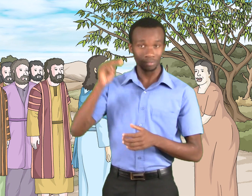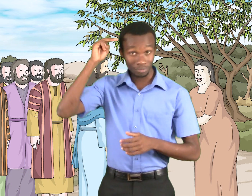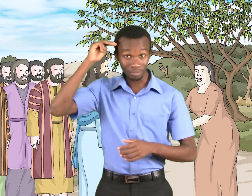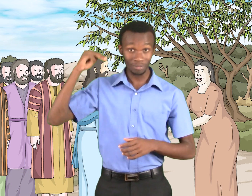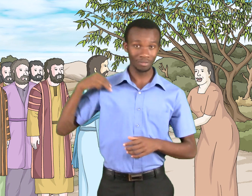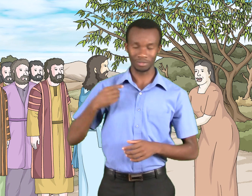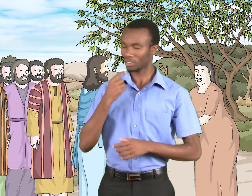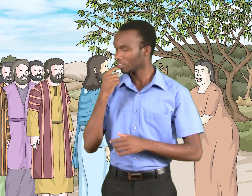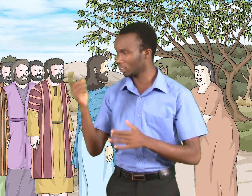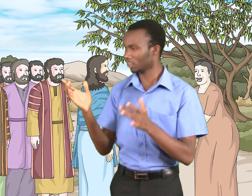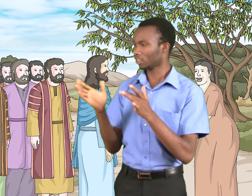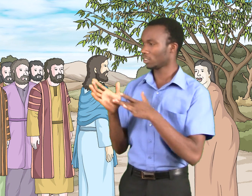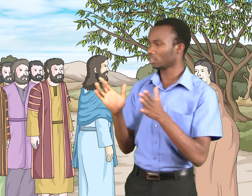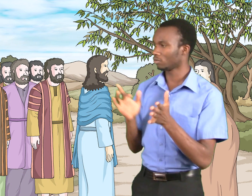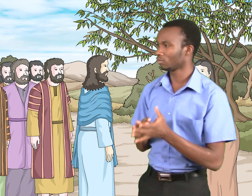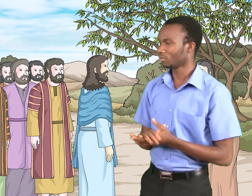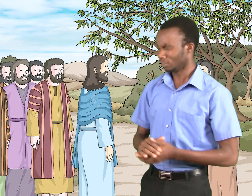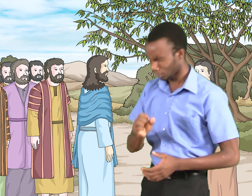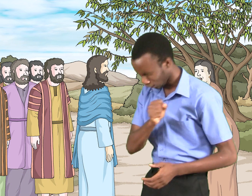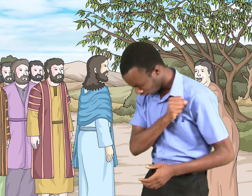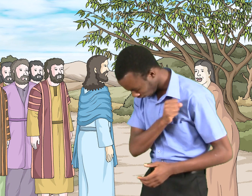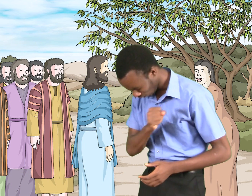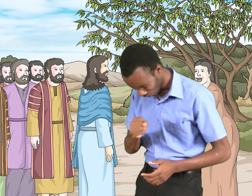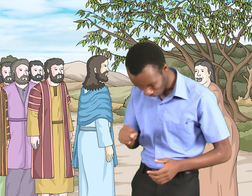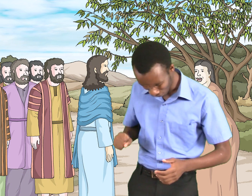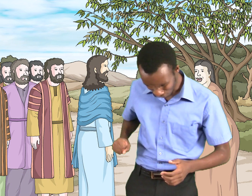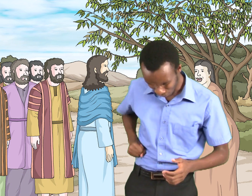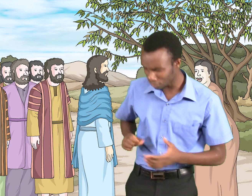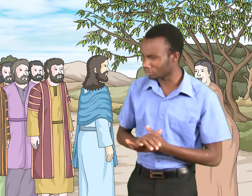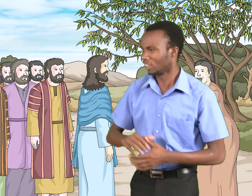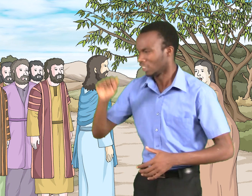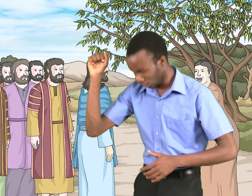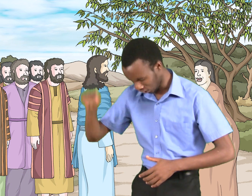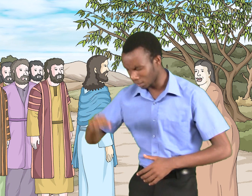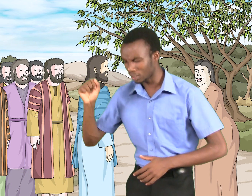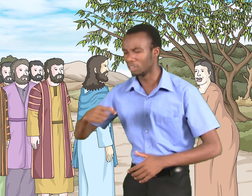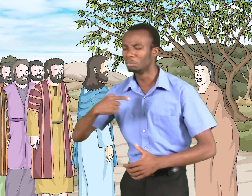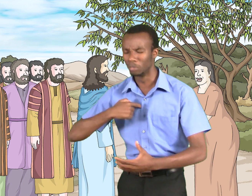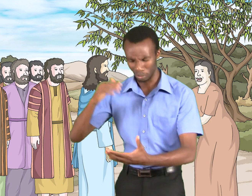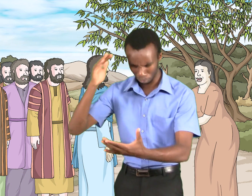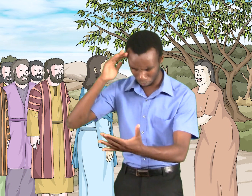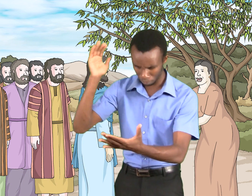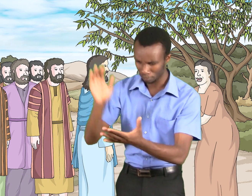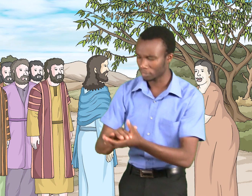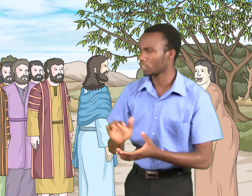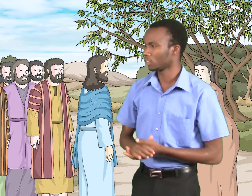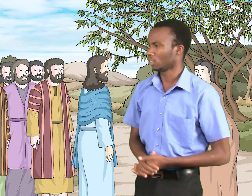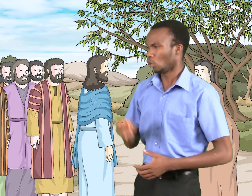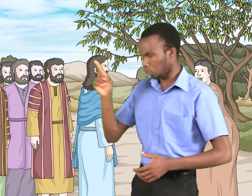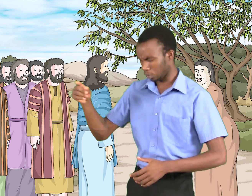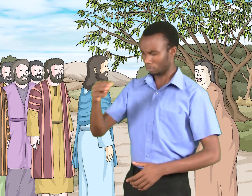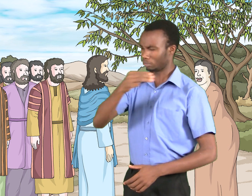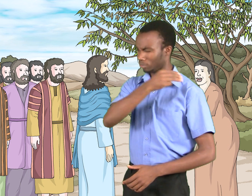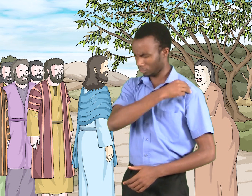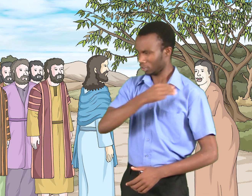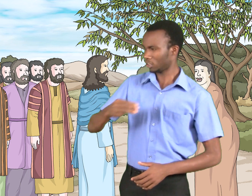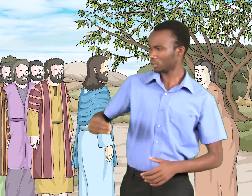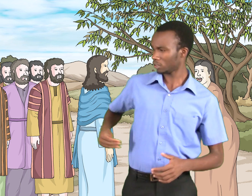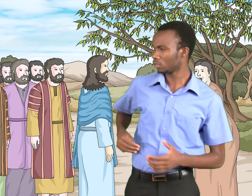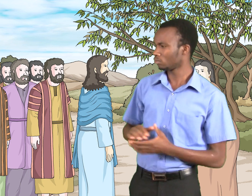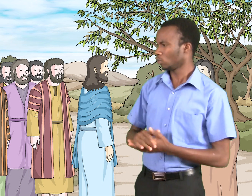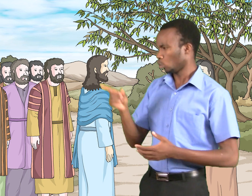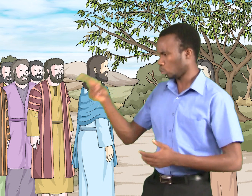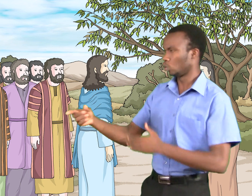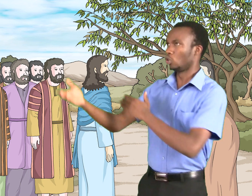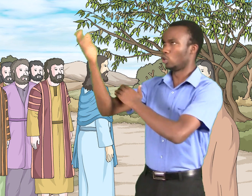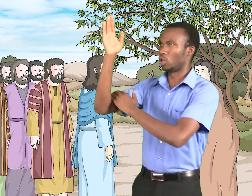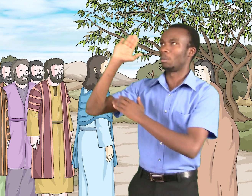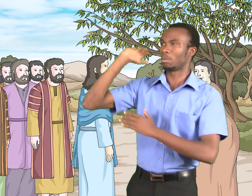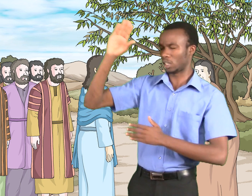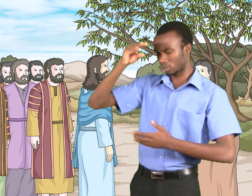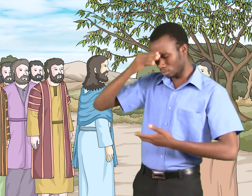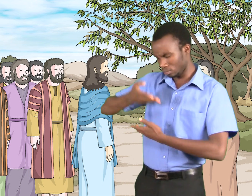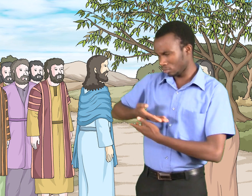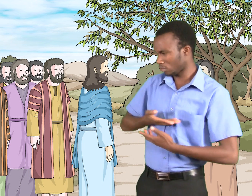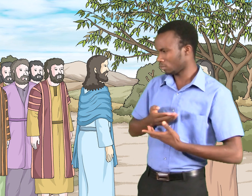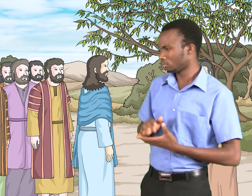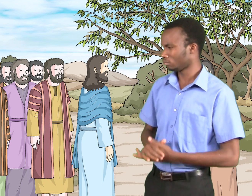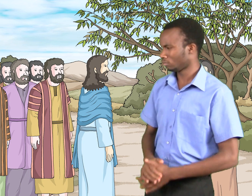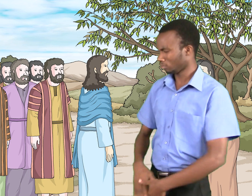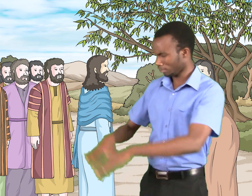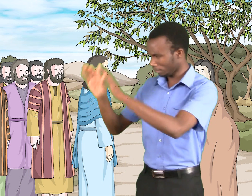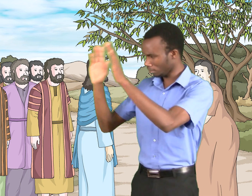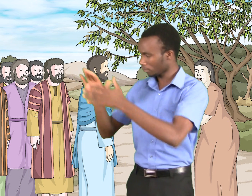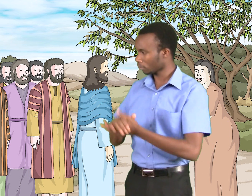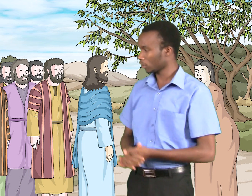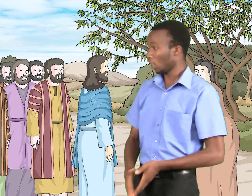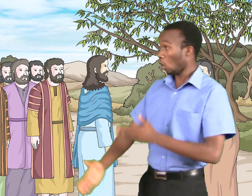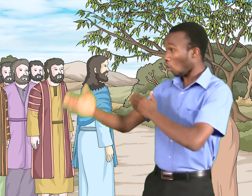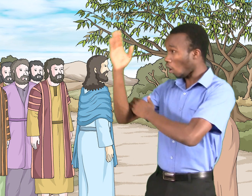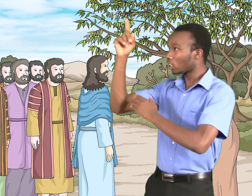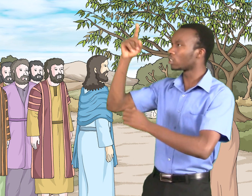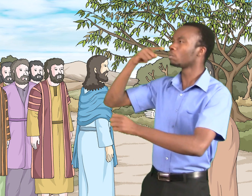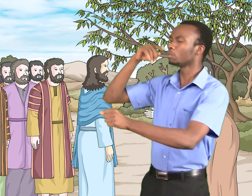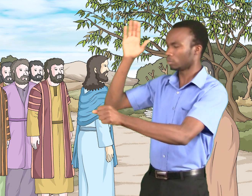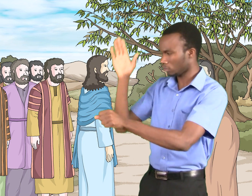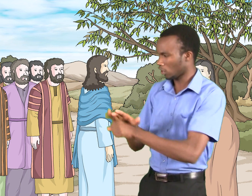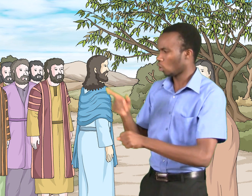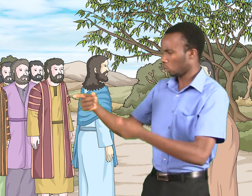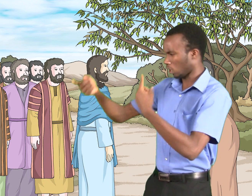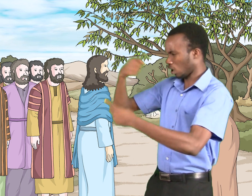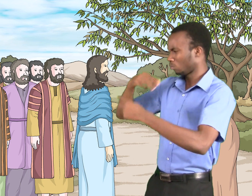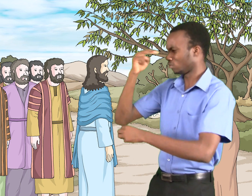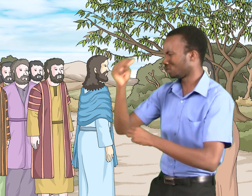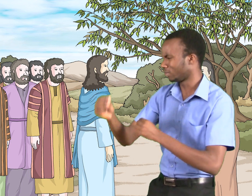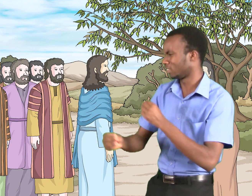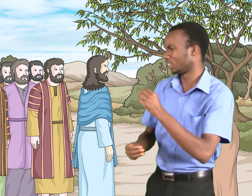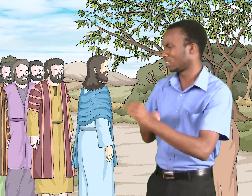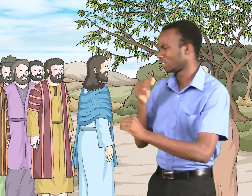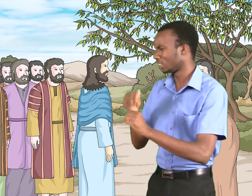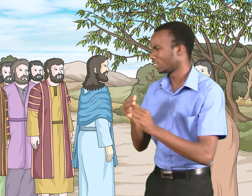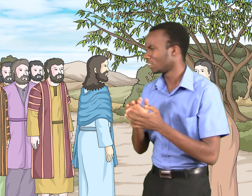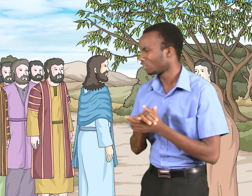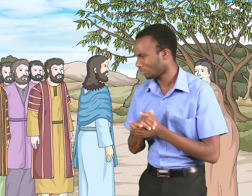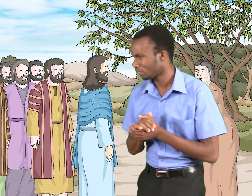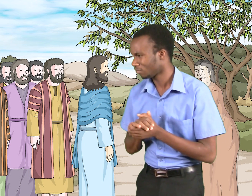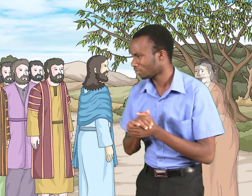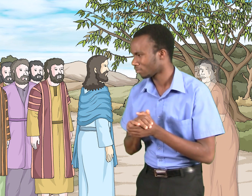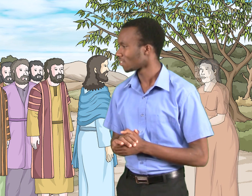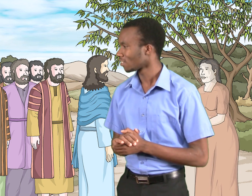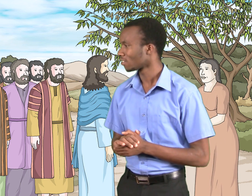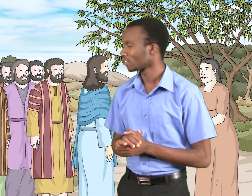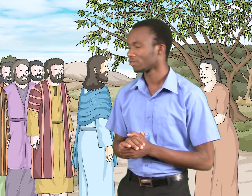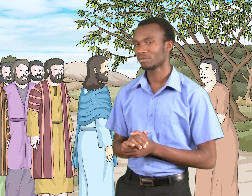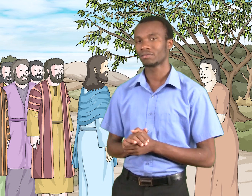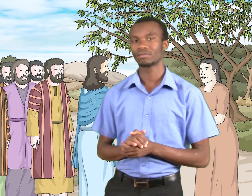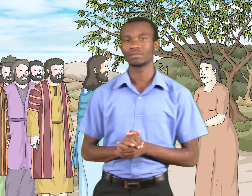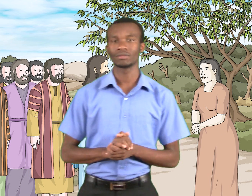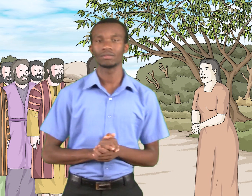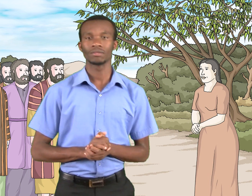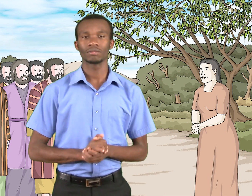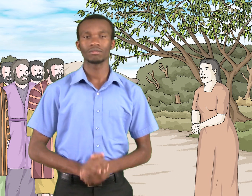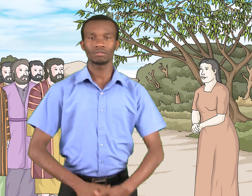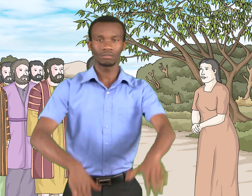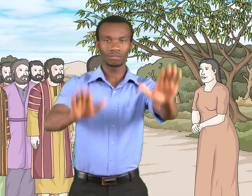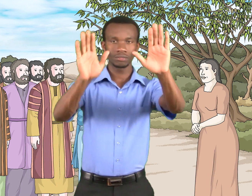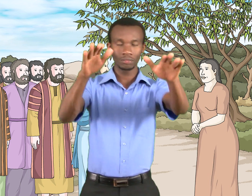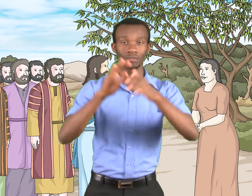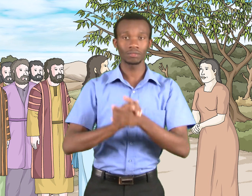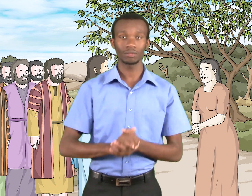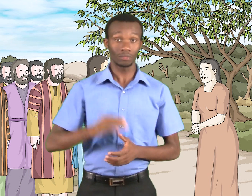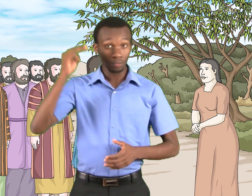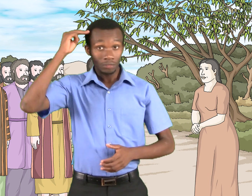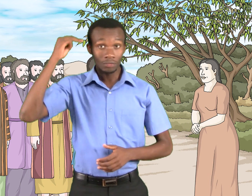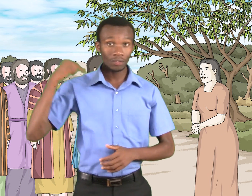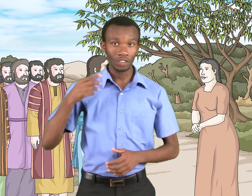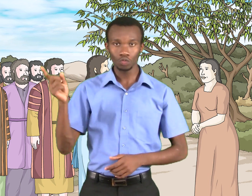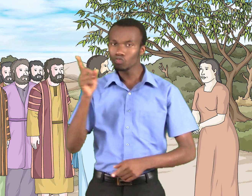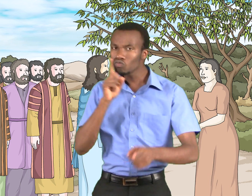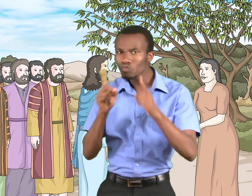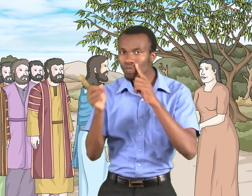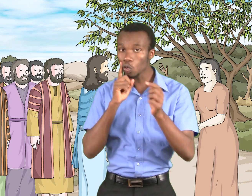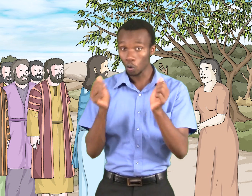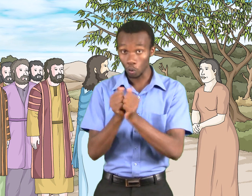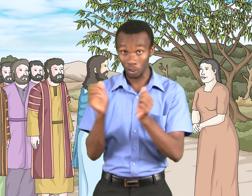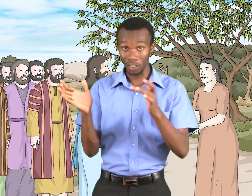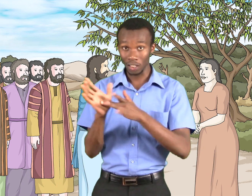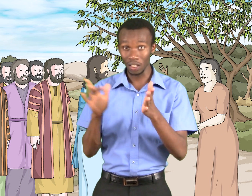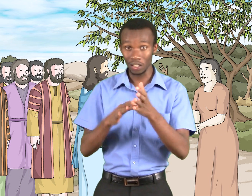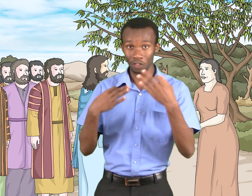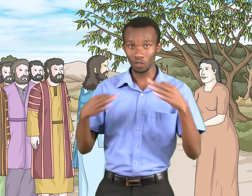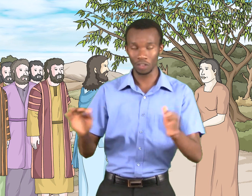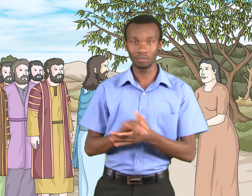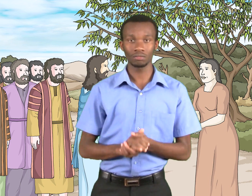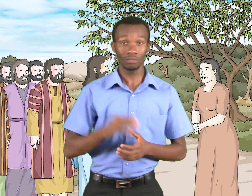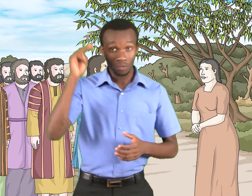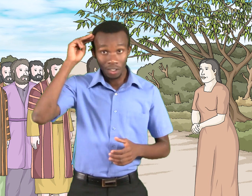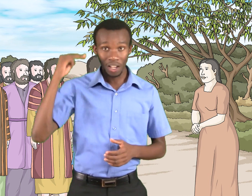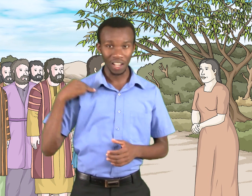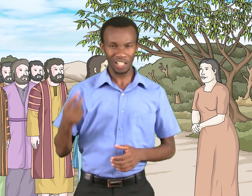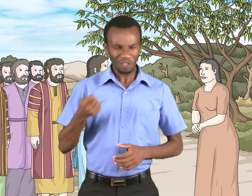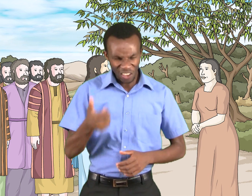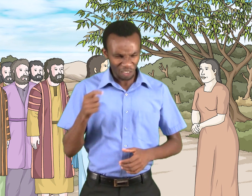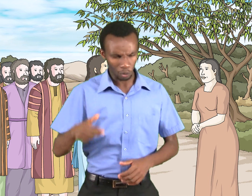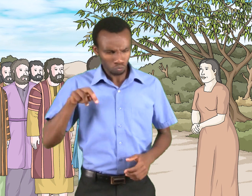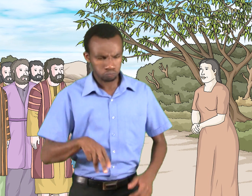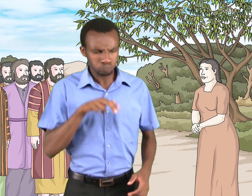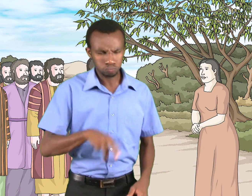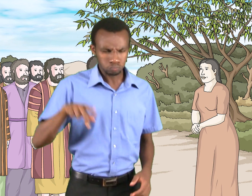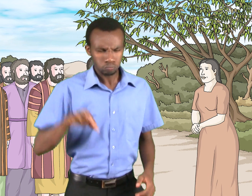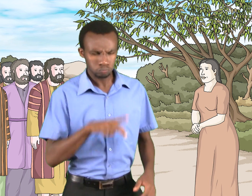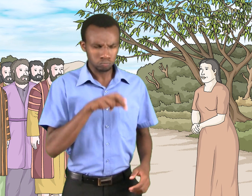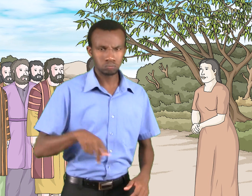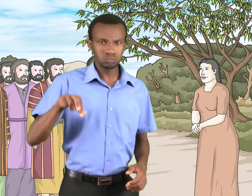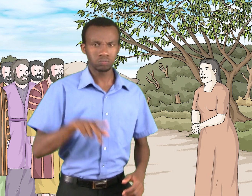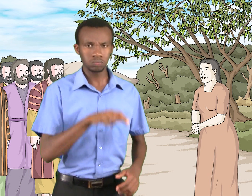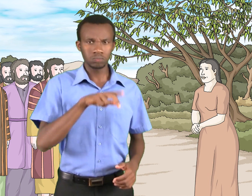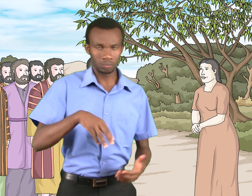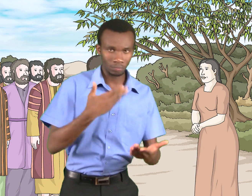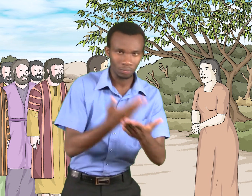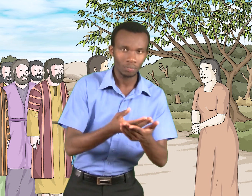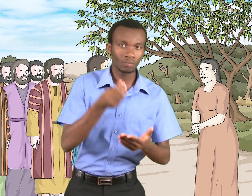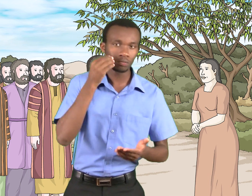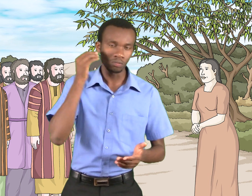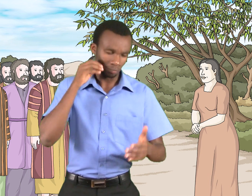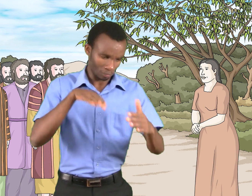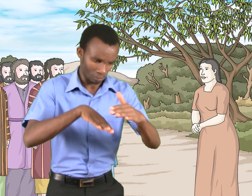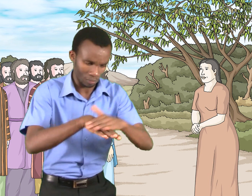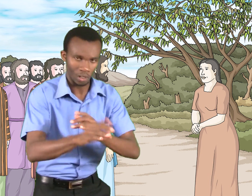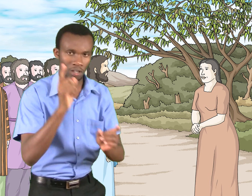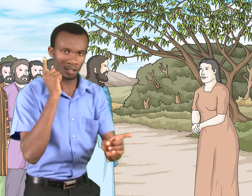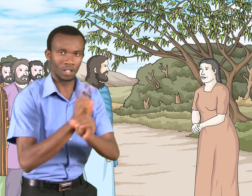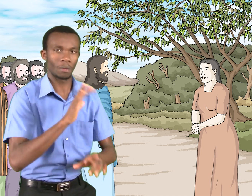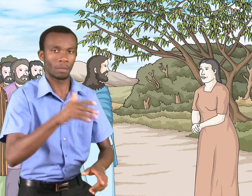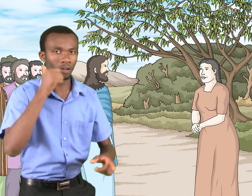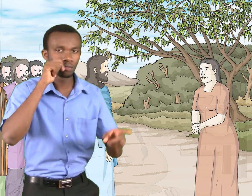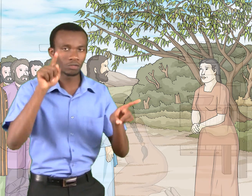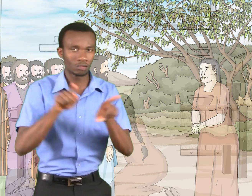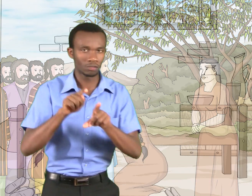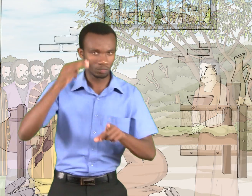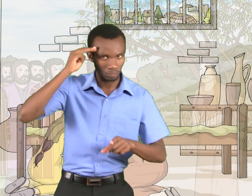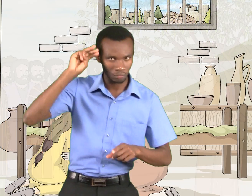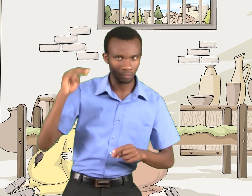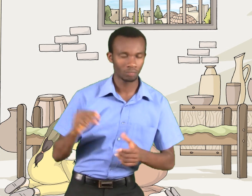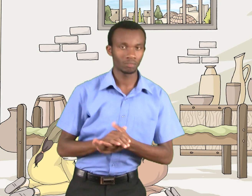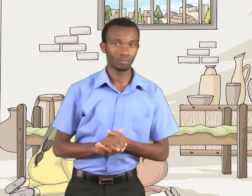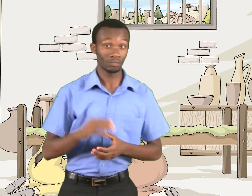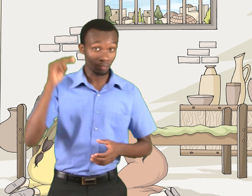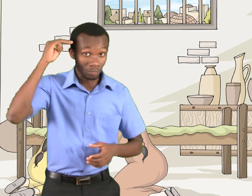“Yes, Lord,” she answered, “I believe that You are the Christ, the Son of God, who was to come into the world.”